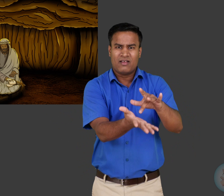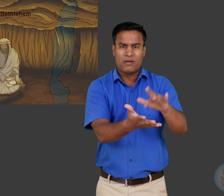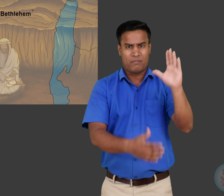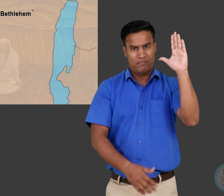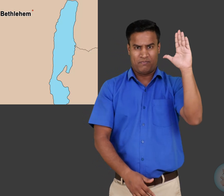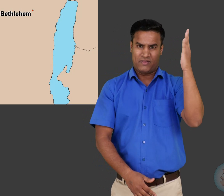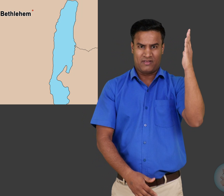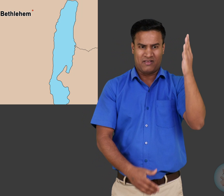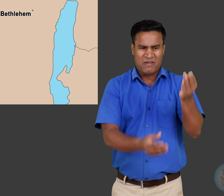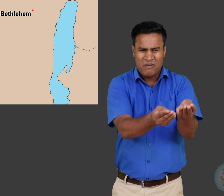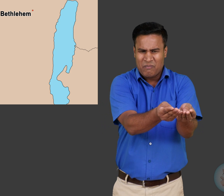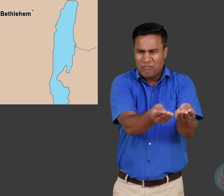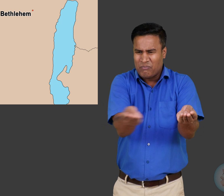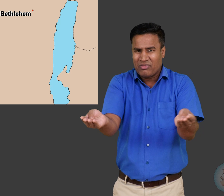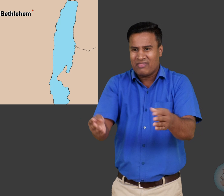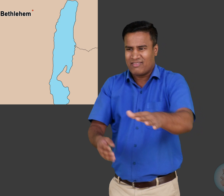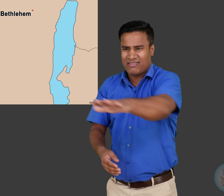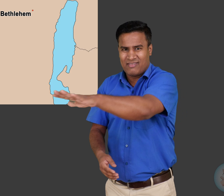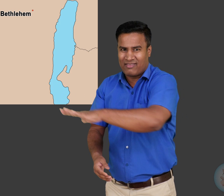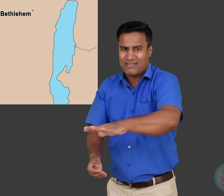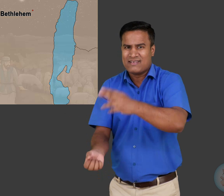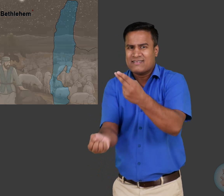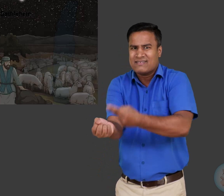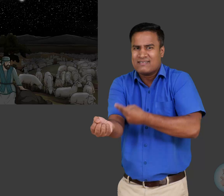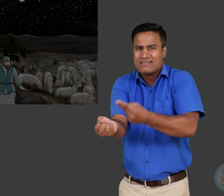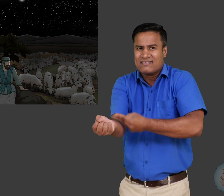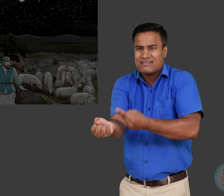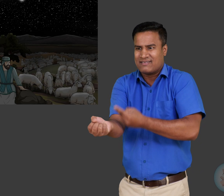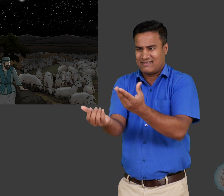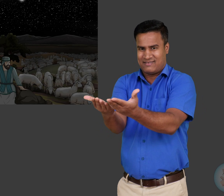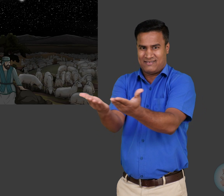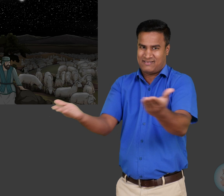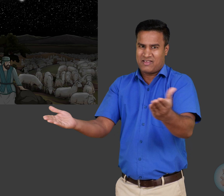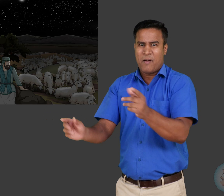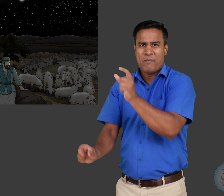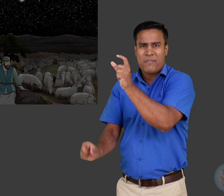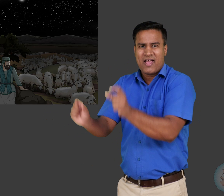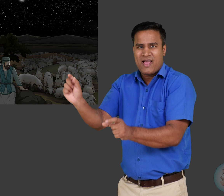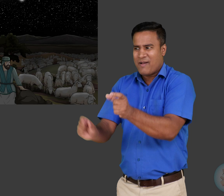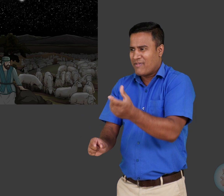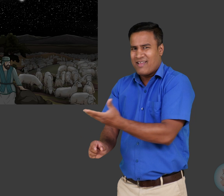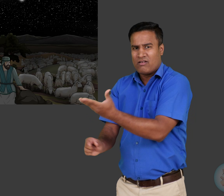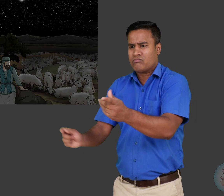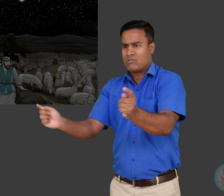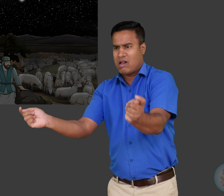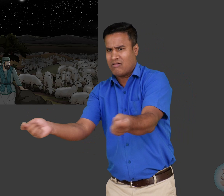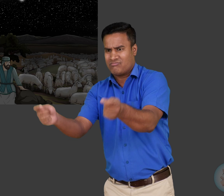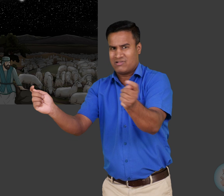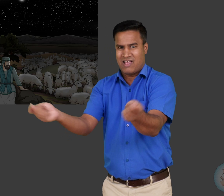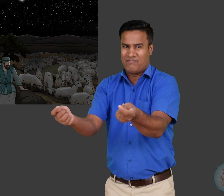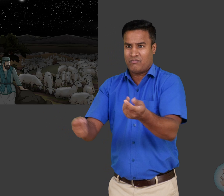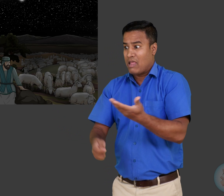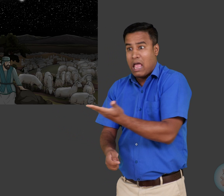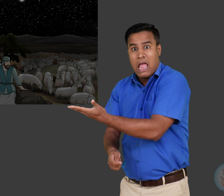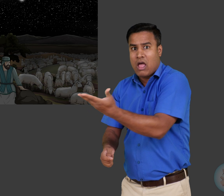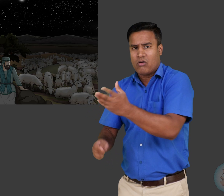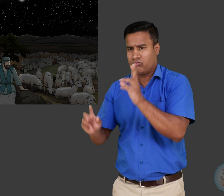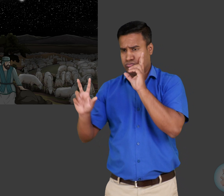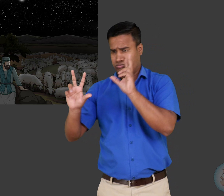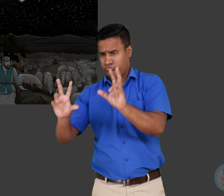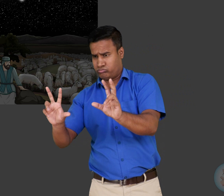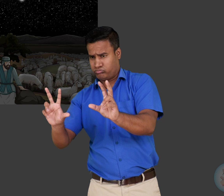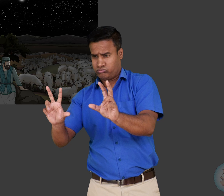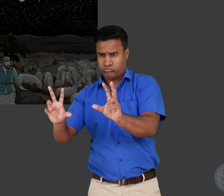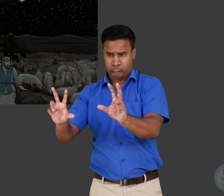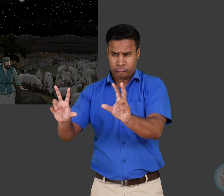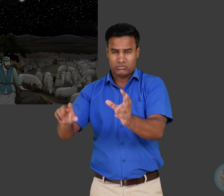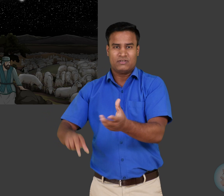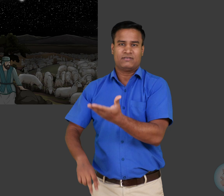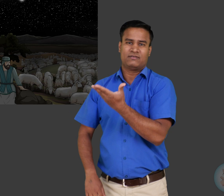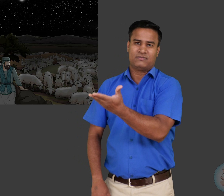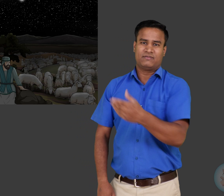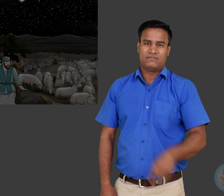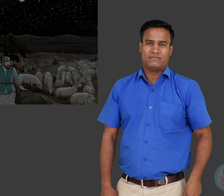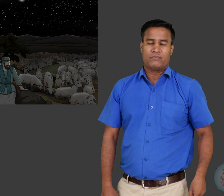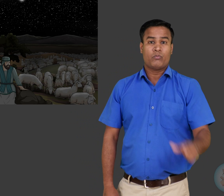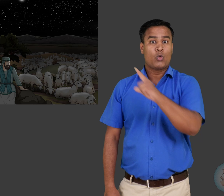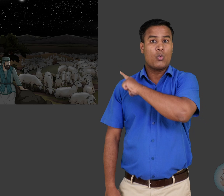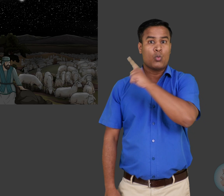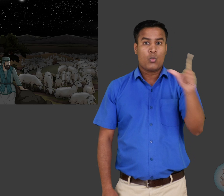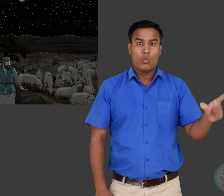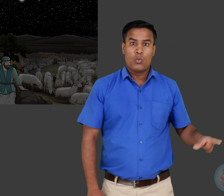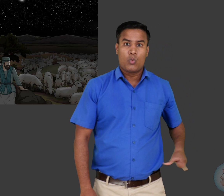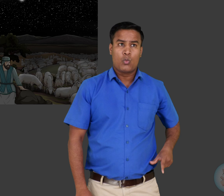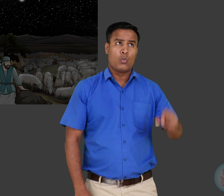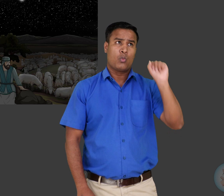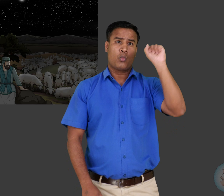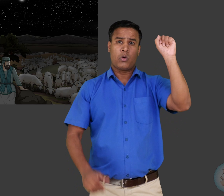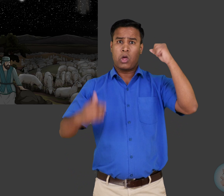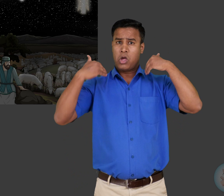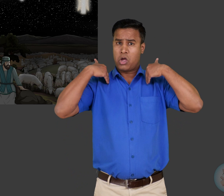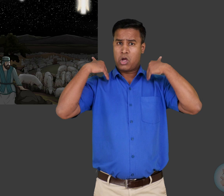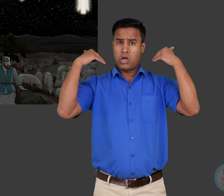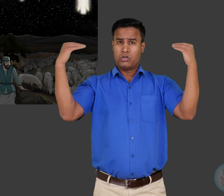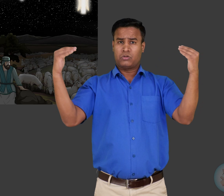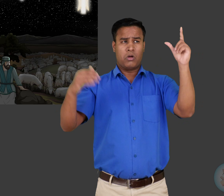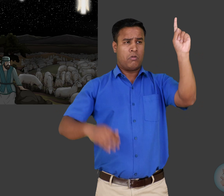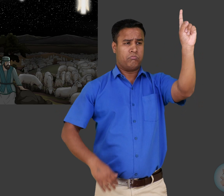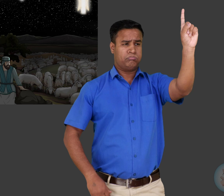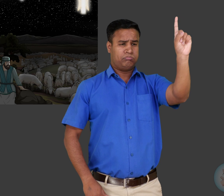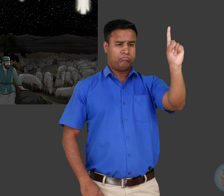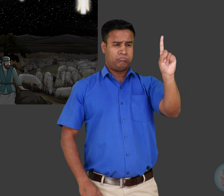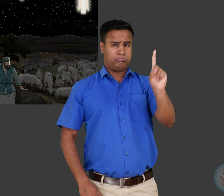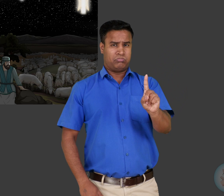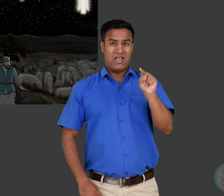And there were shepherds residing in the fields nearby, keeping watch over their flocks by night.